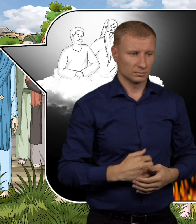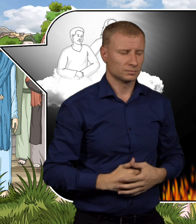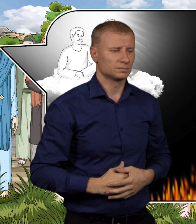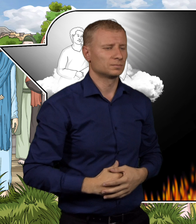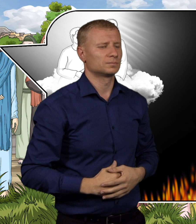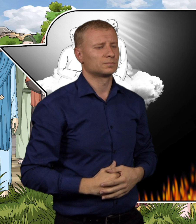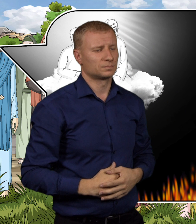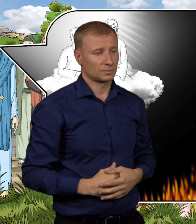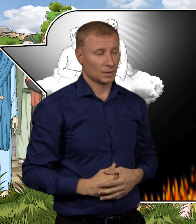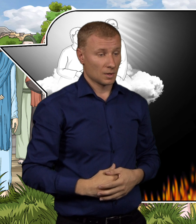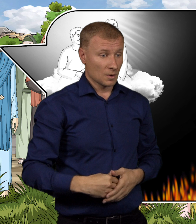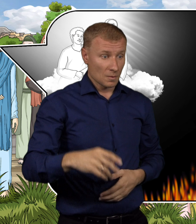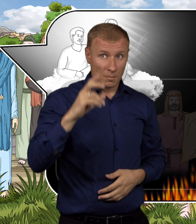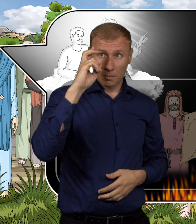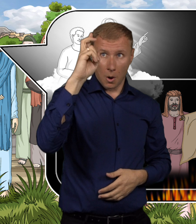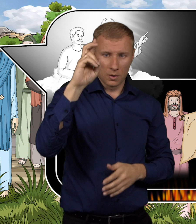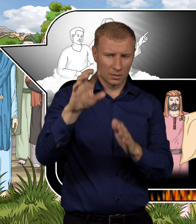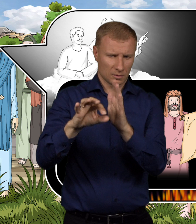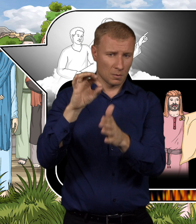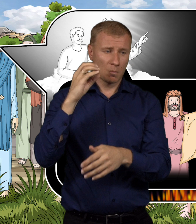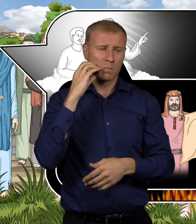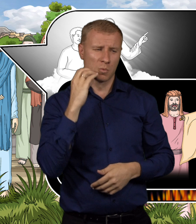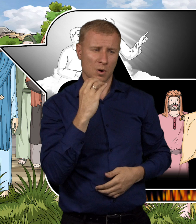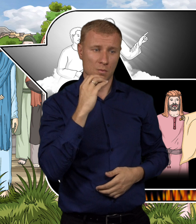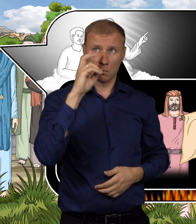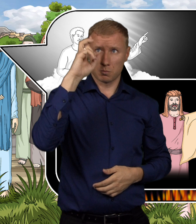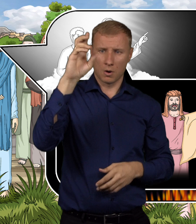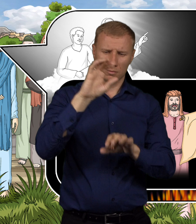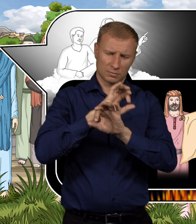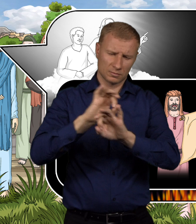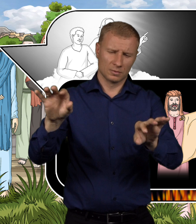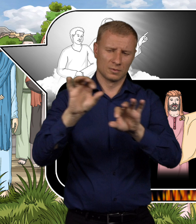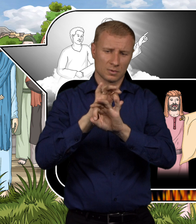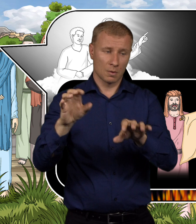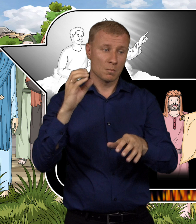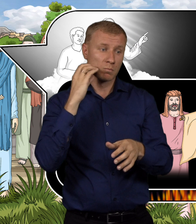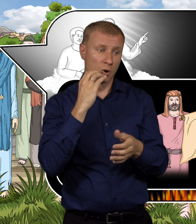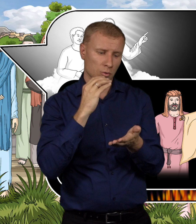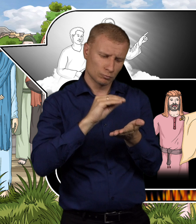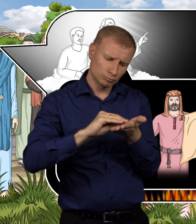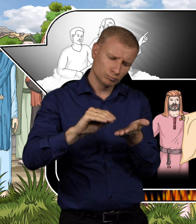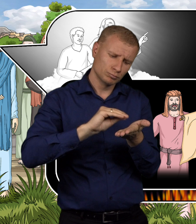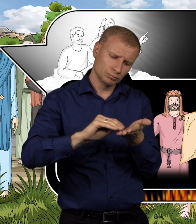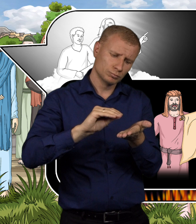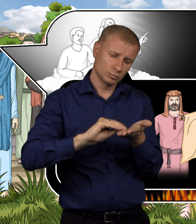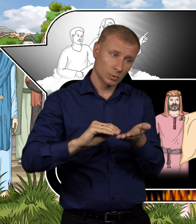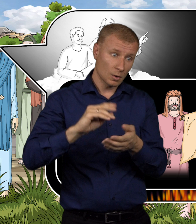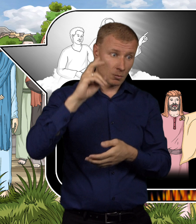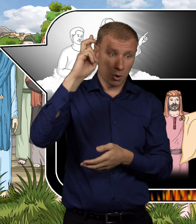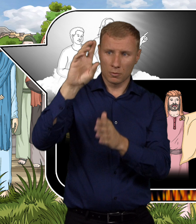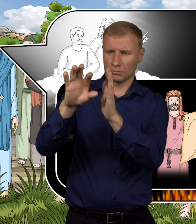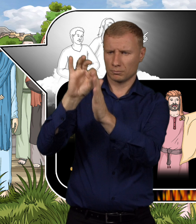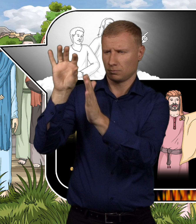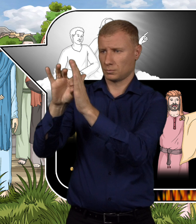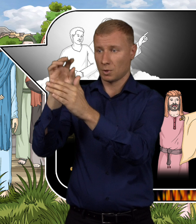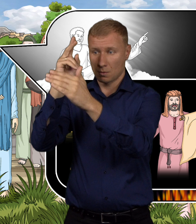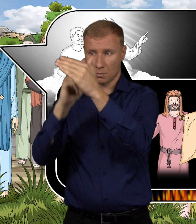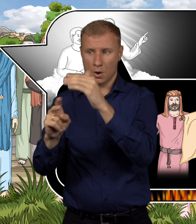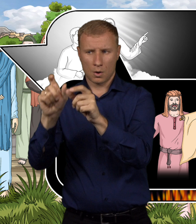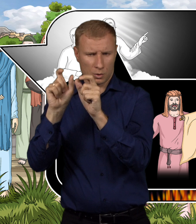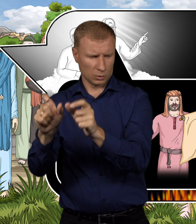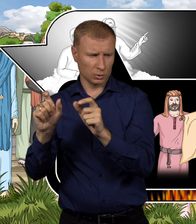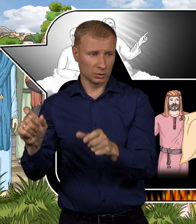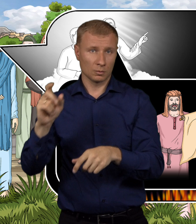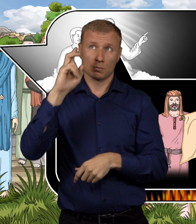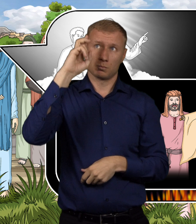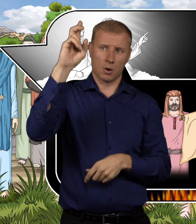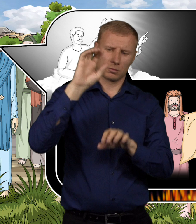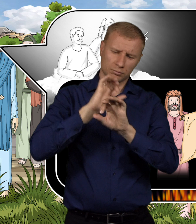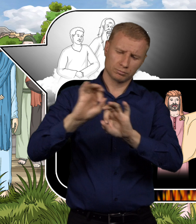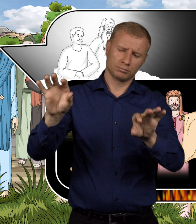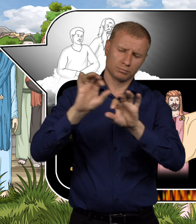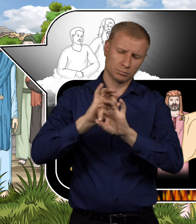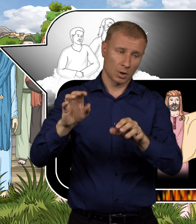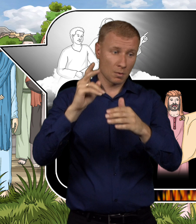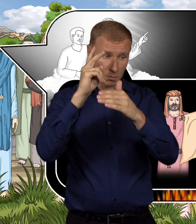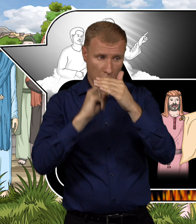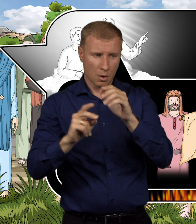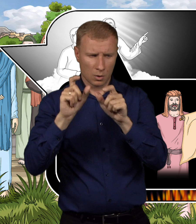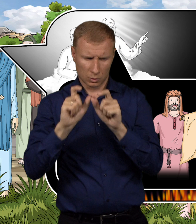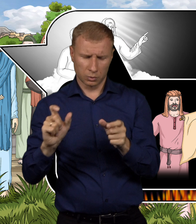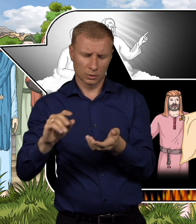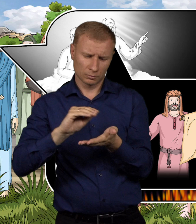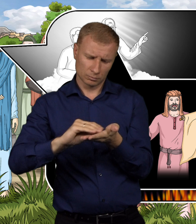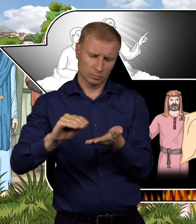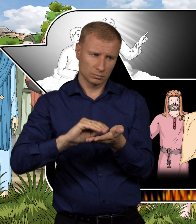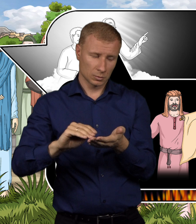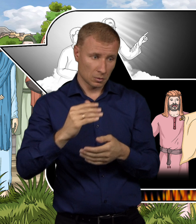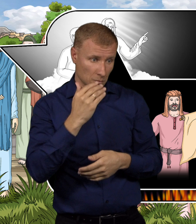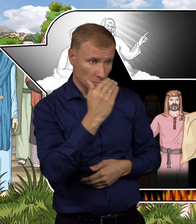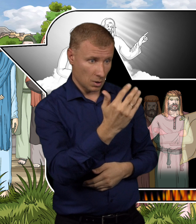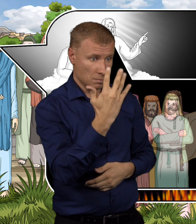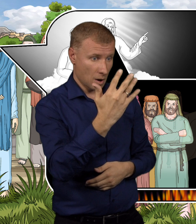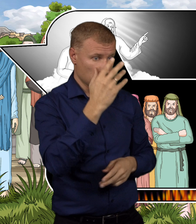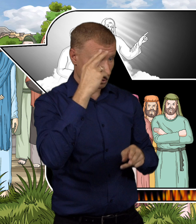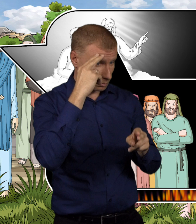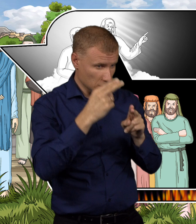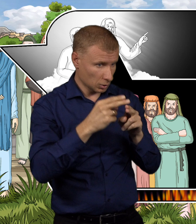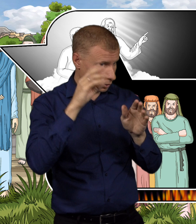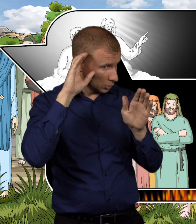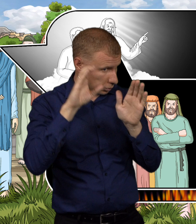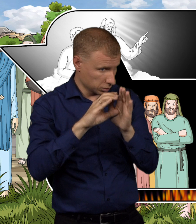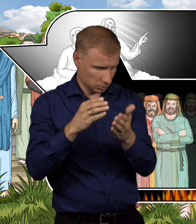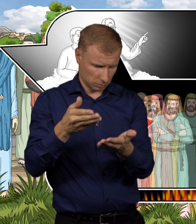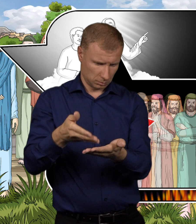But Abraham replied, ‘They have Moses and the prophets;